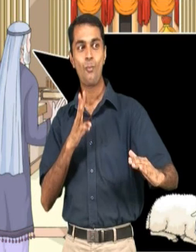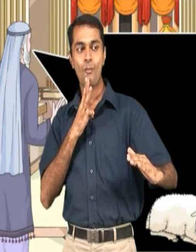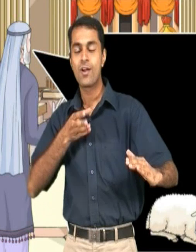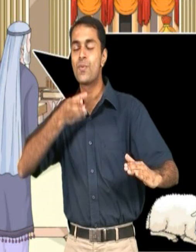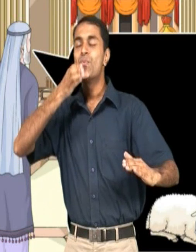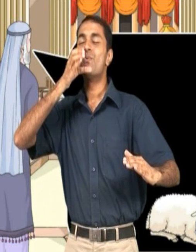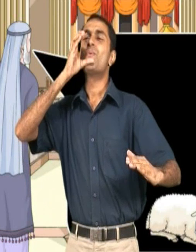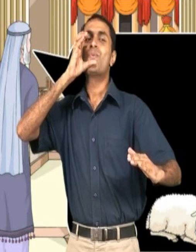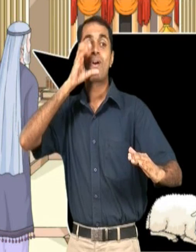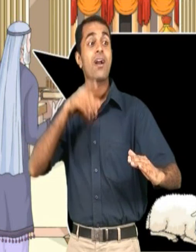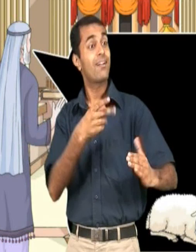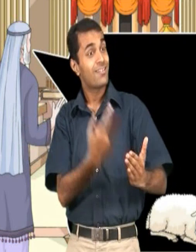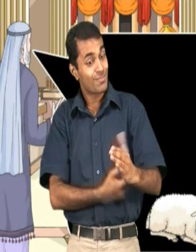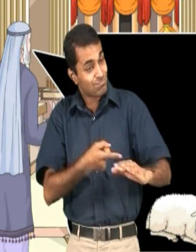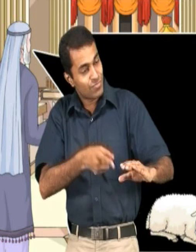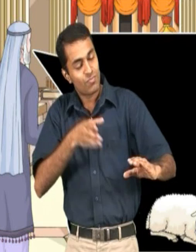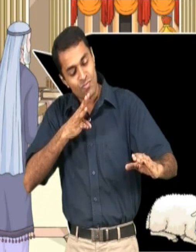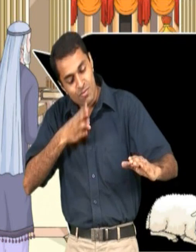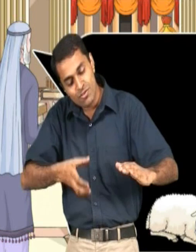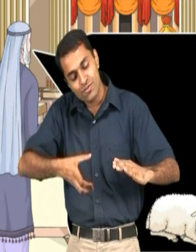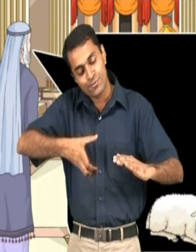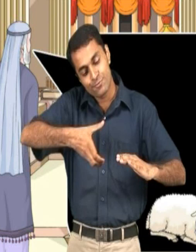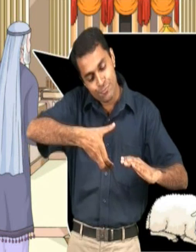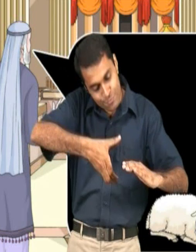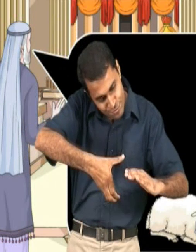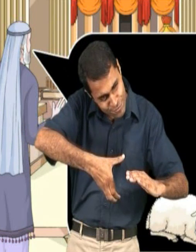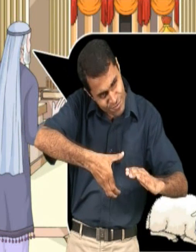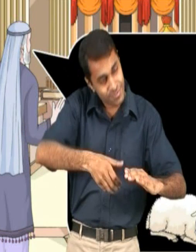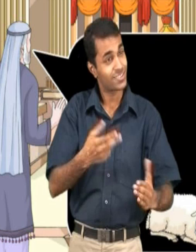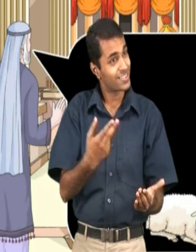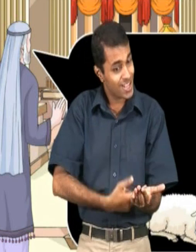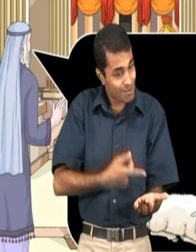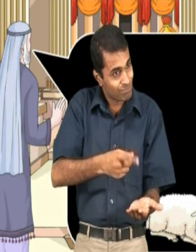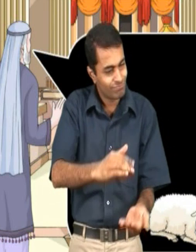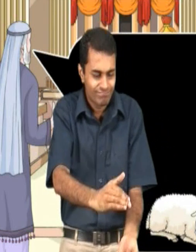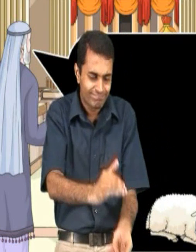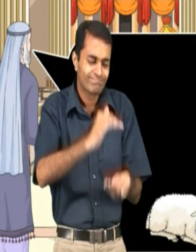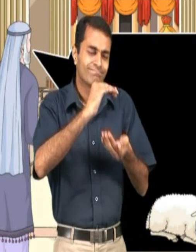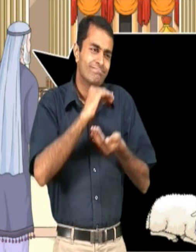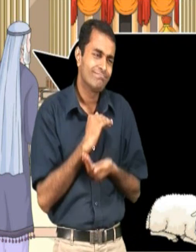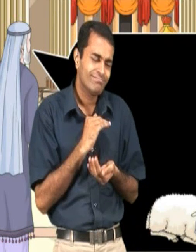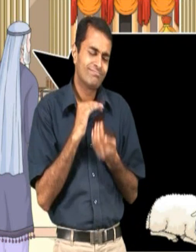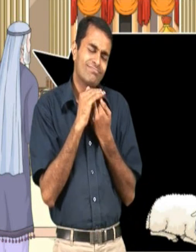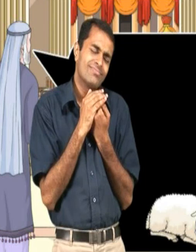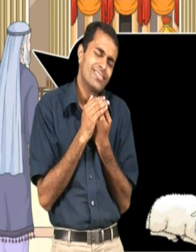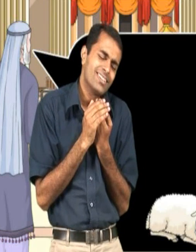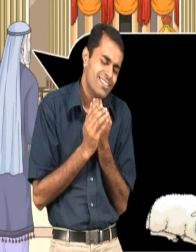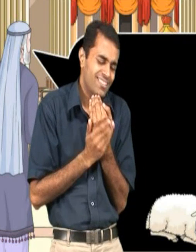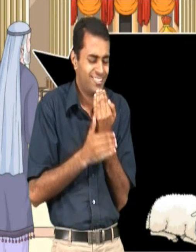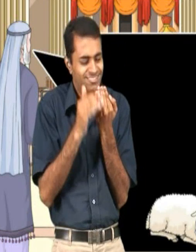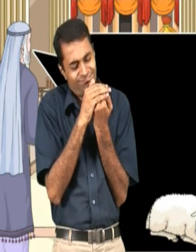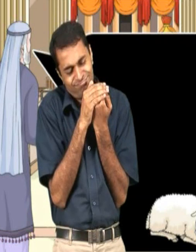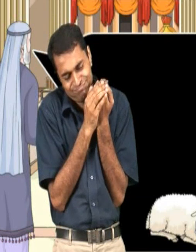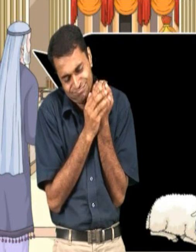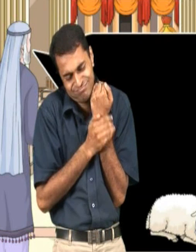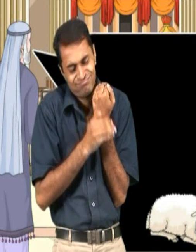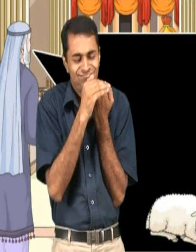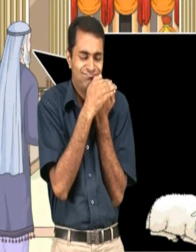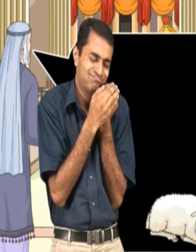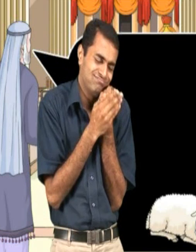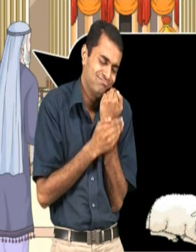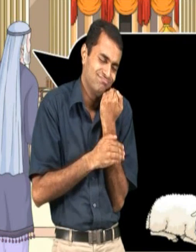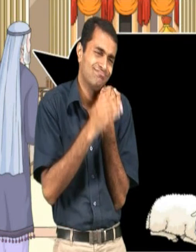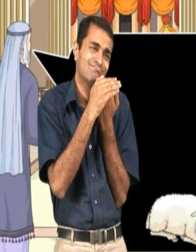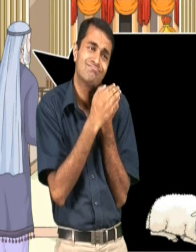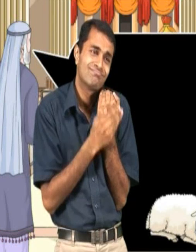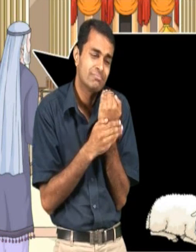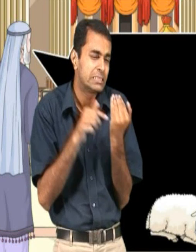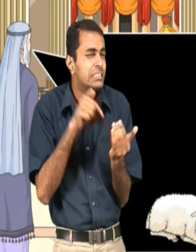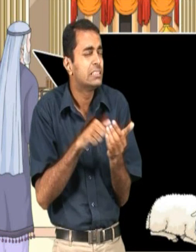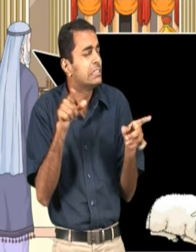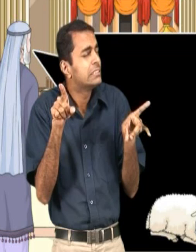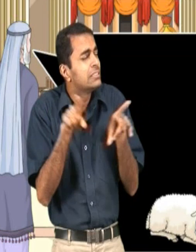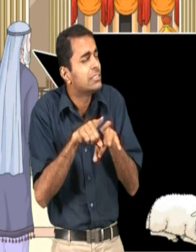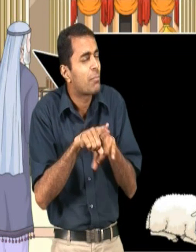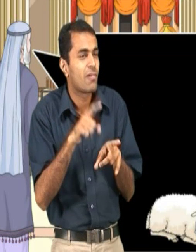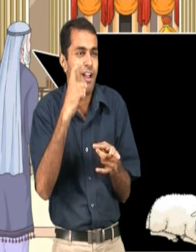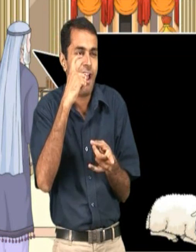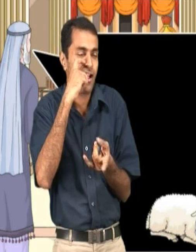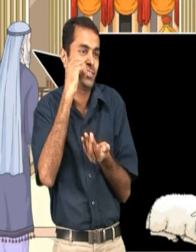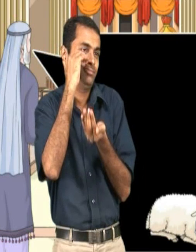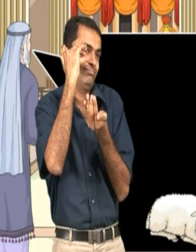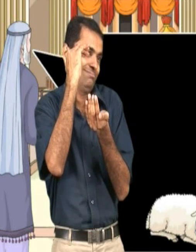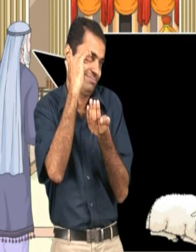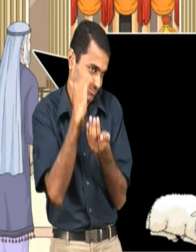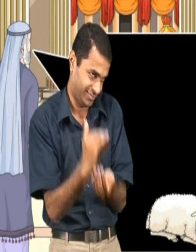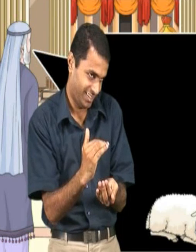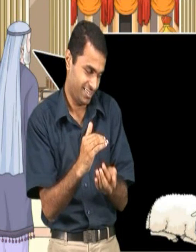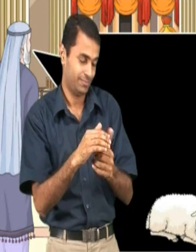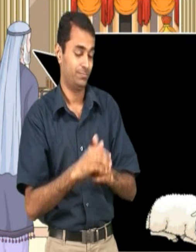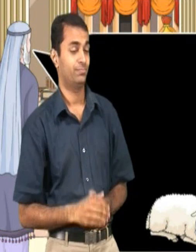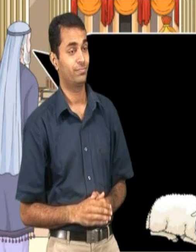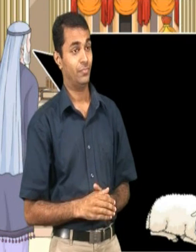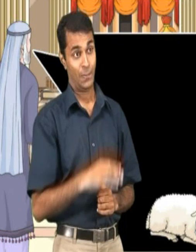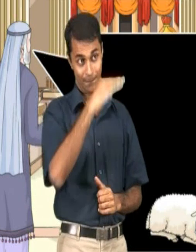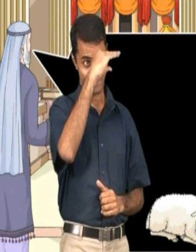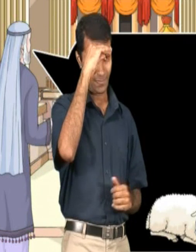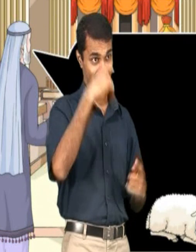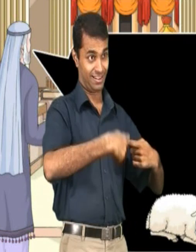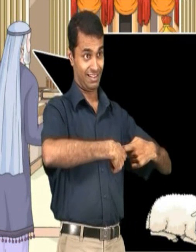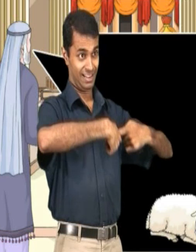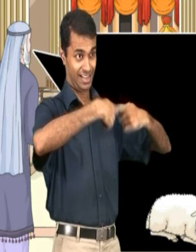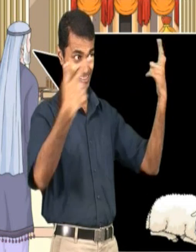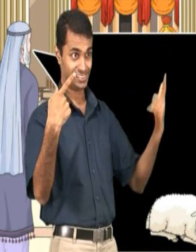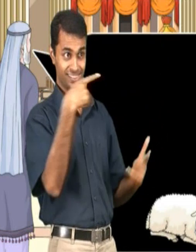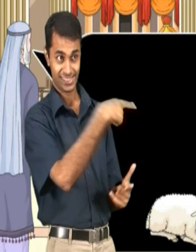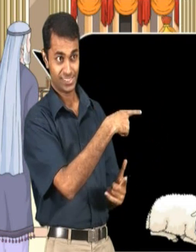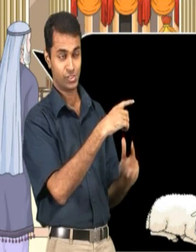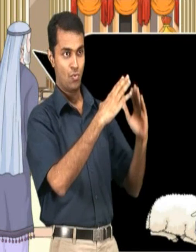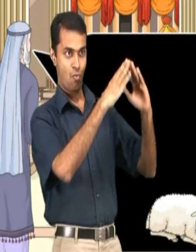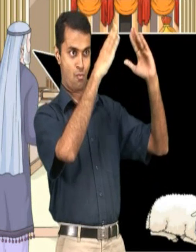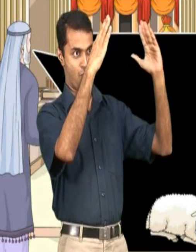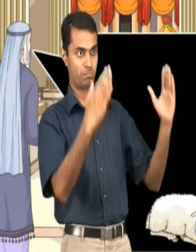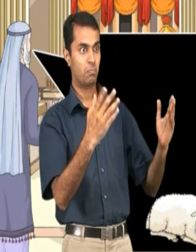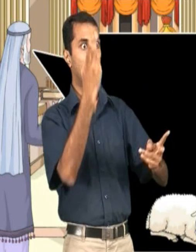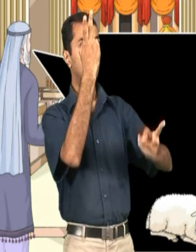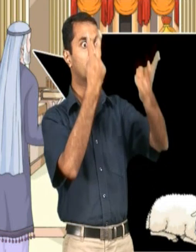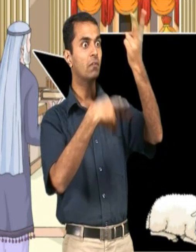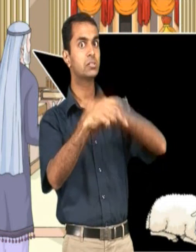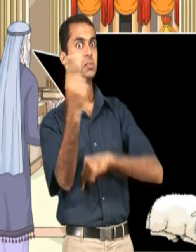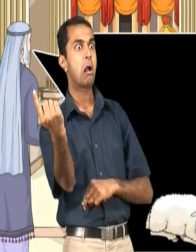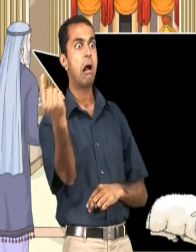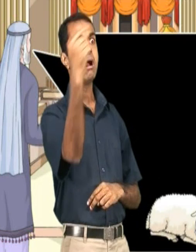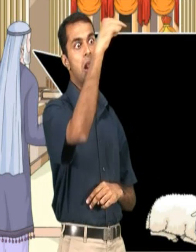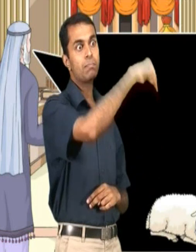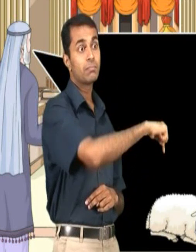it slept in his arms and was like a daughter to him.